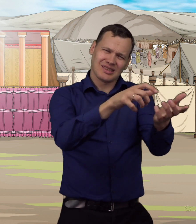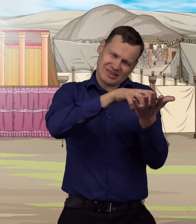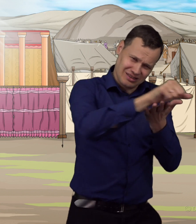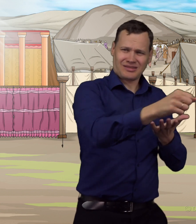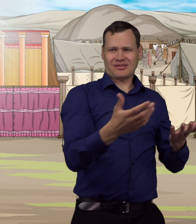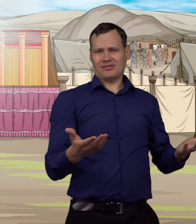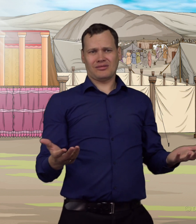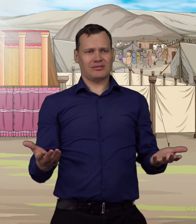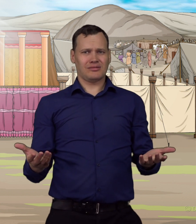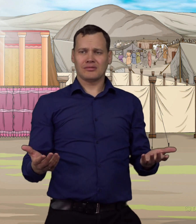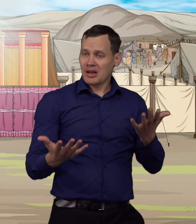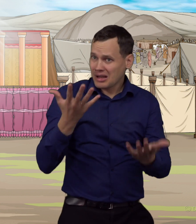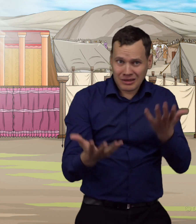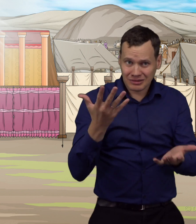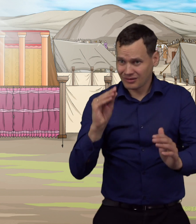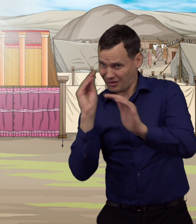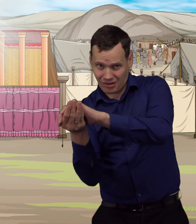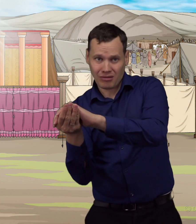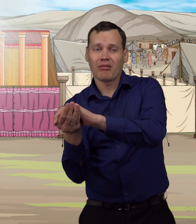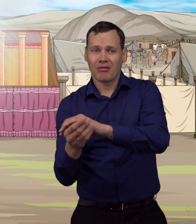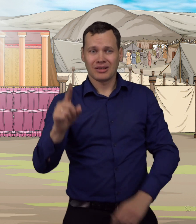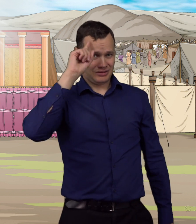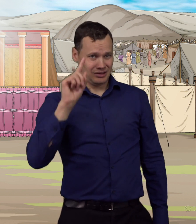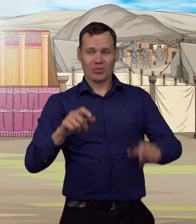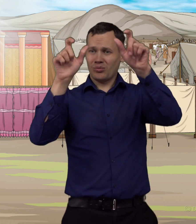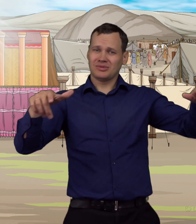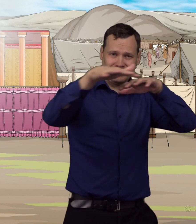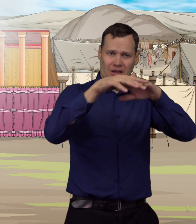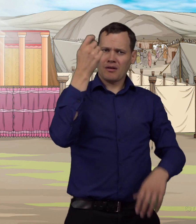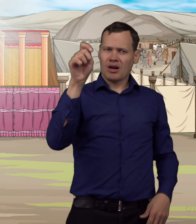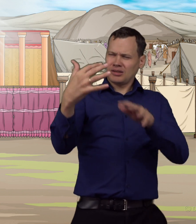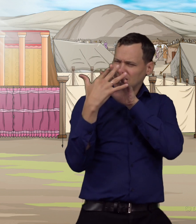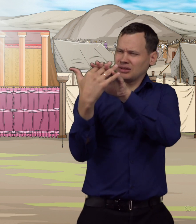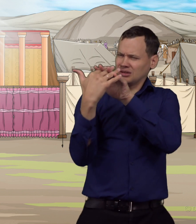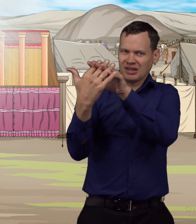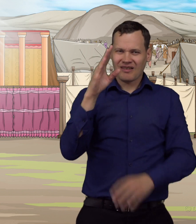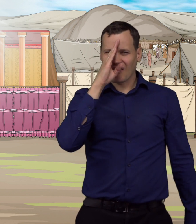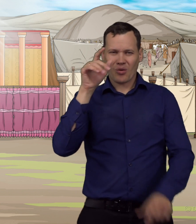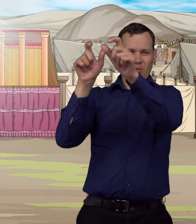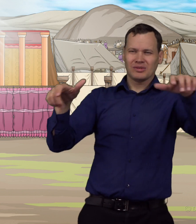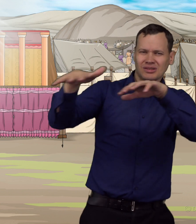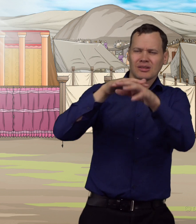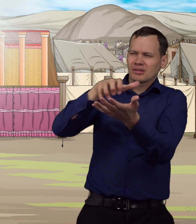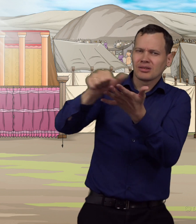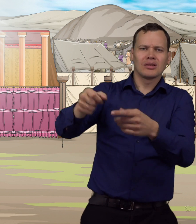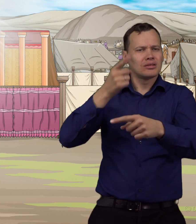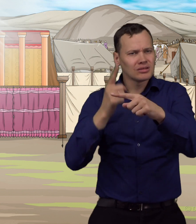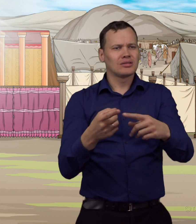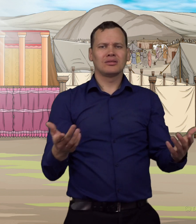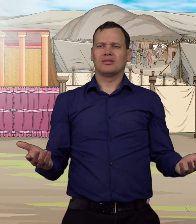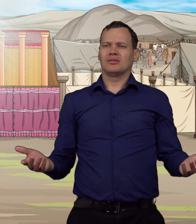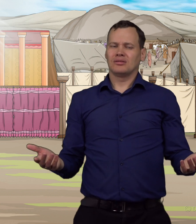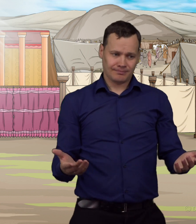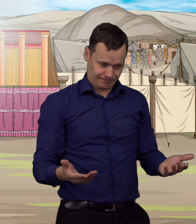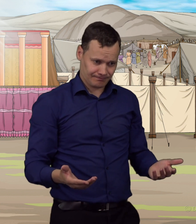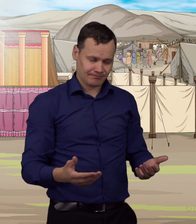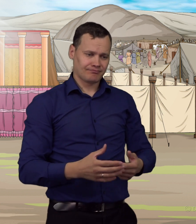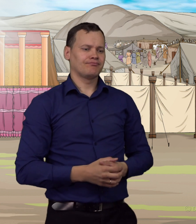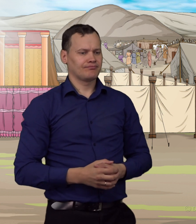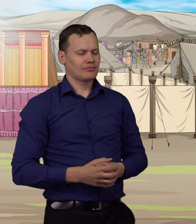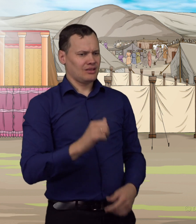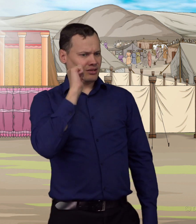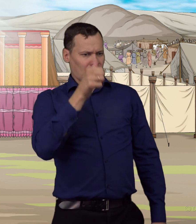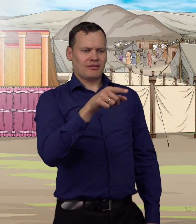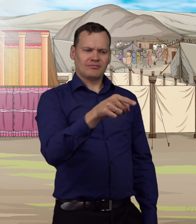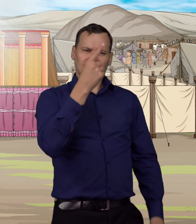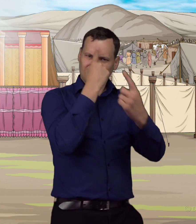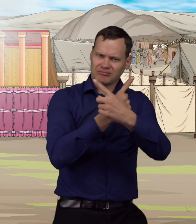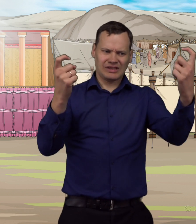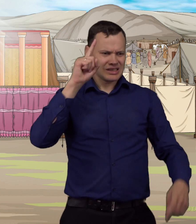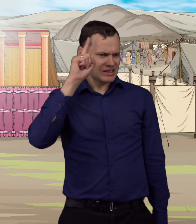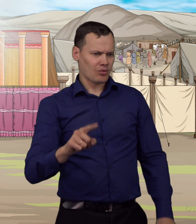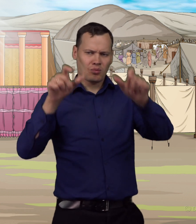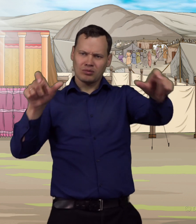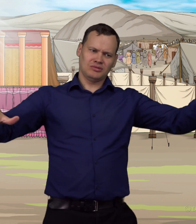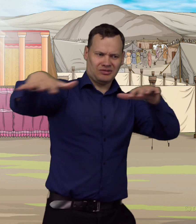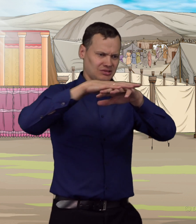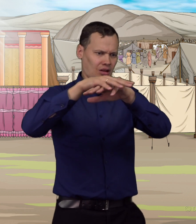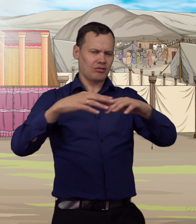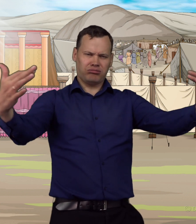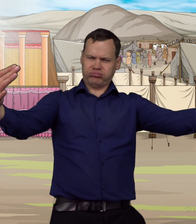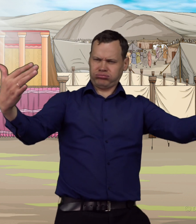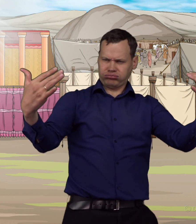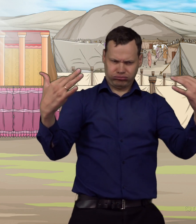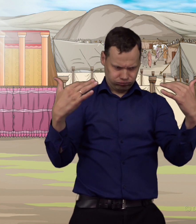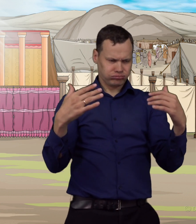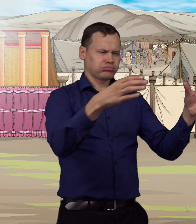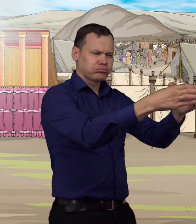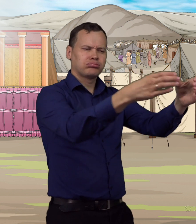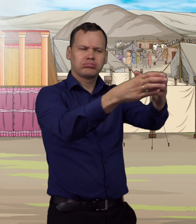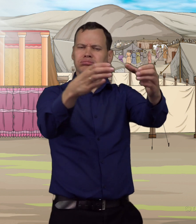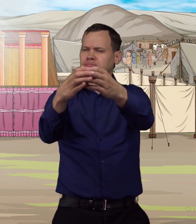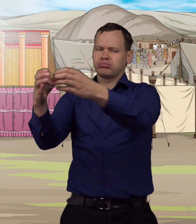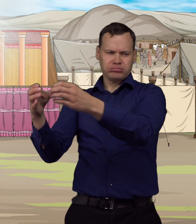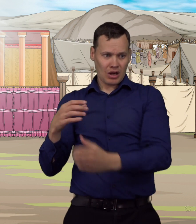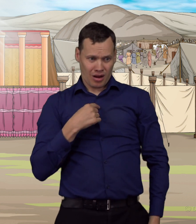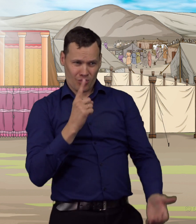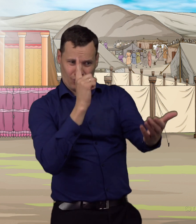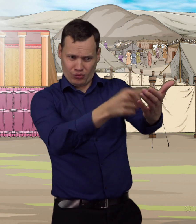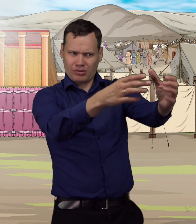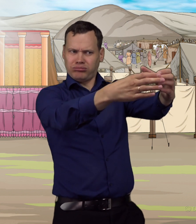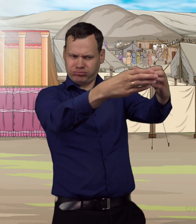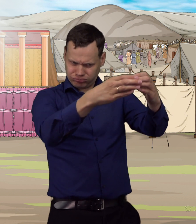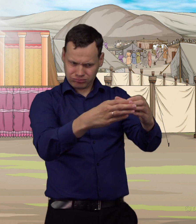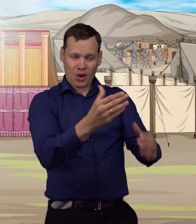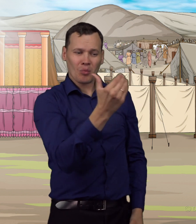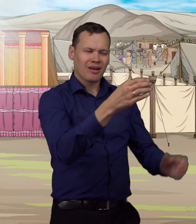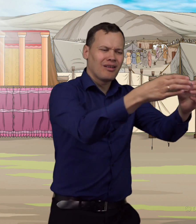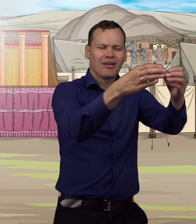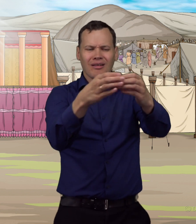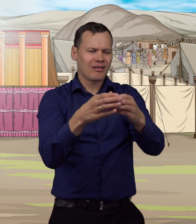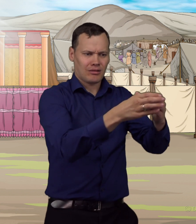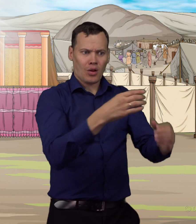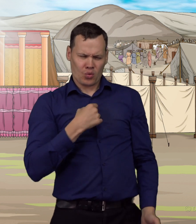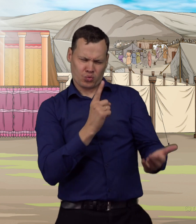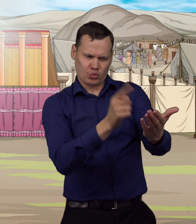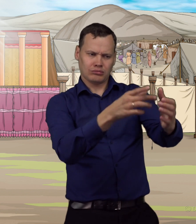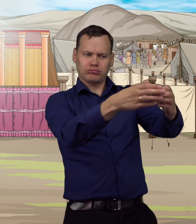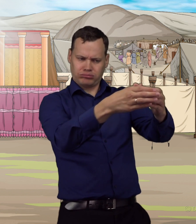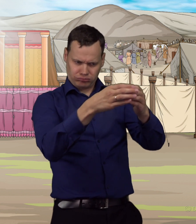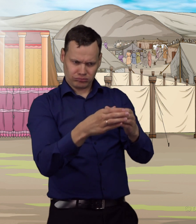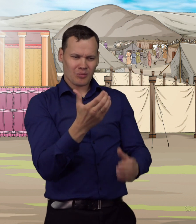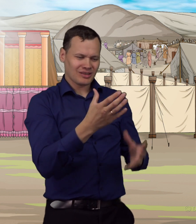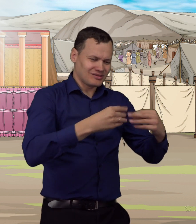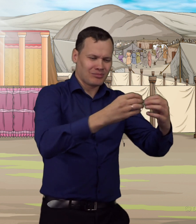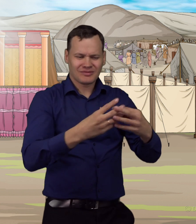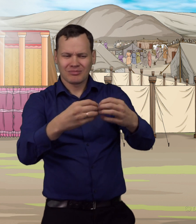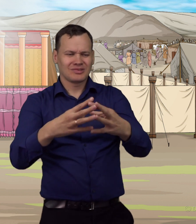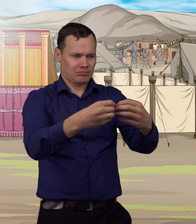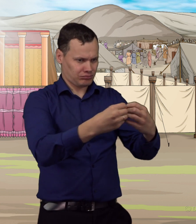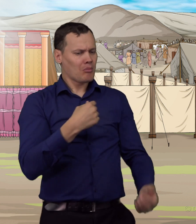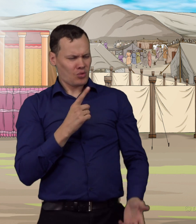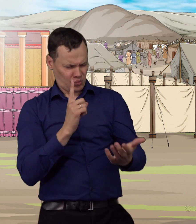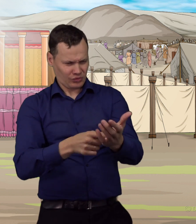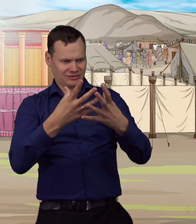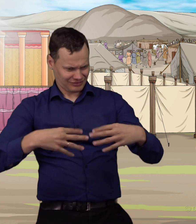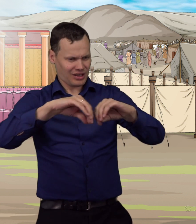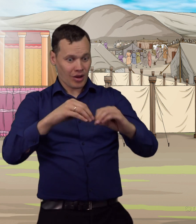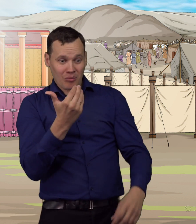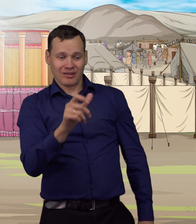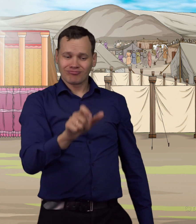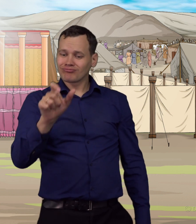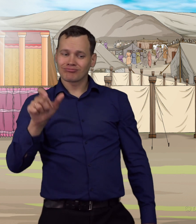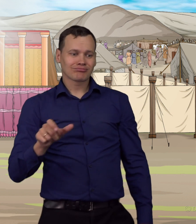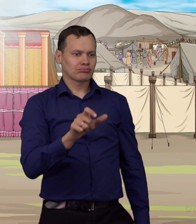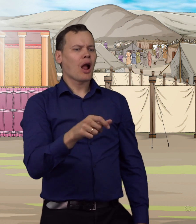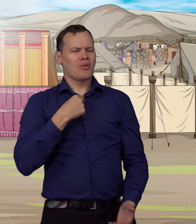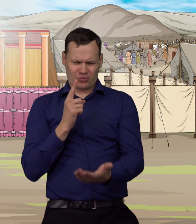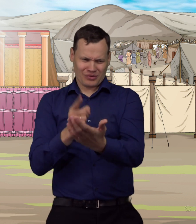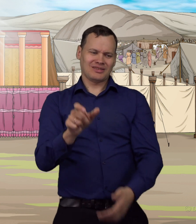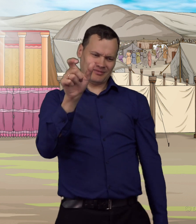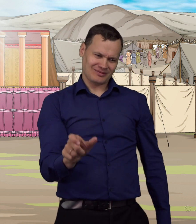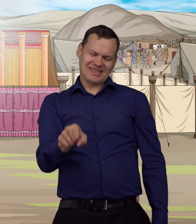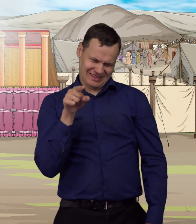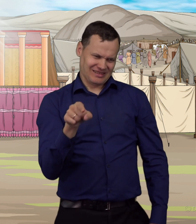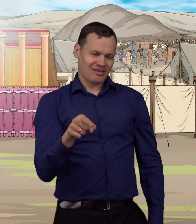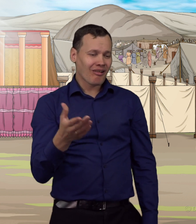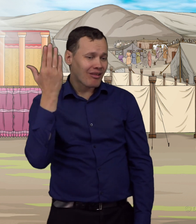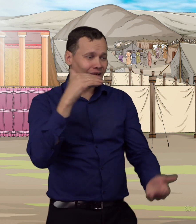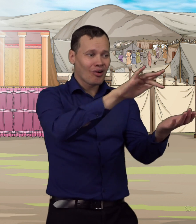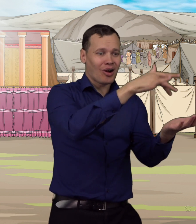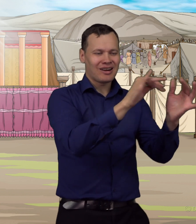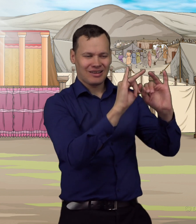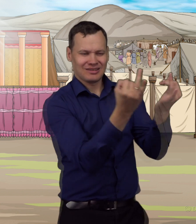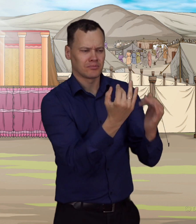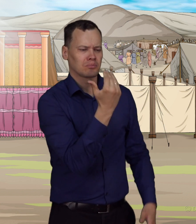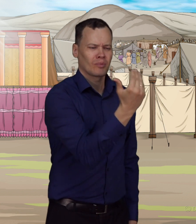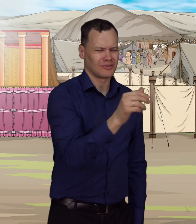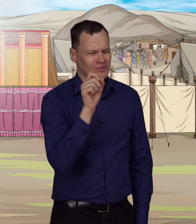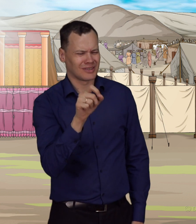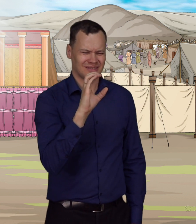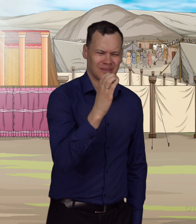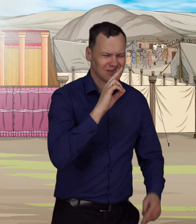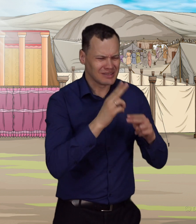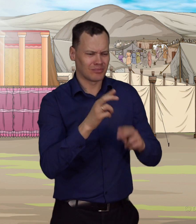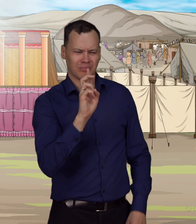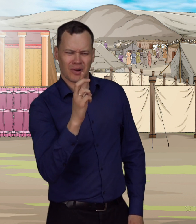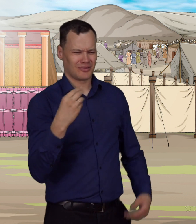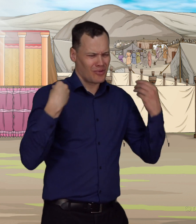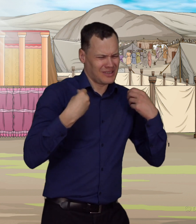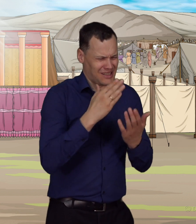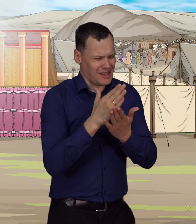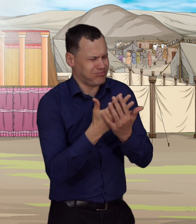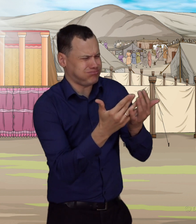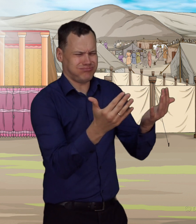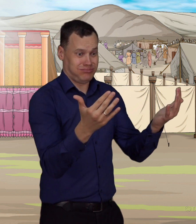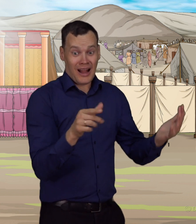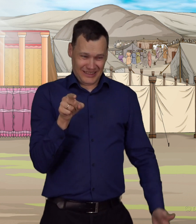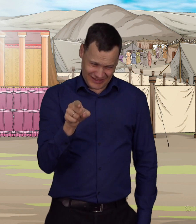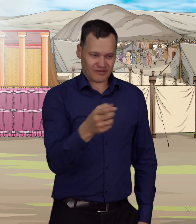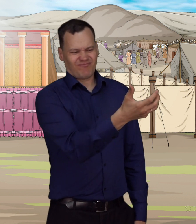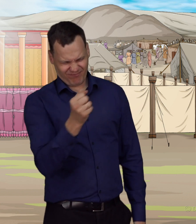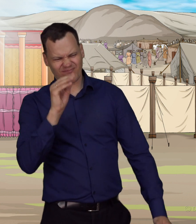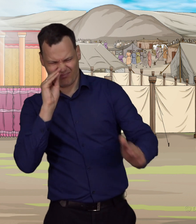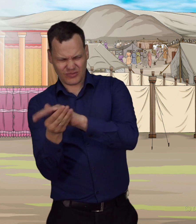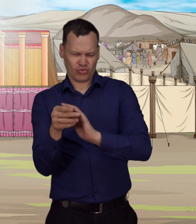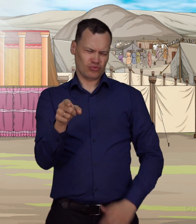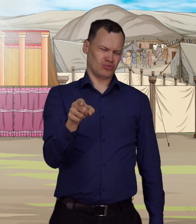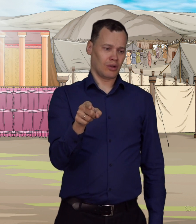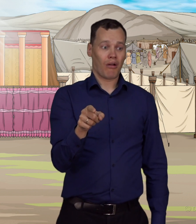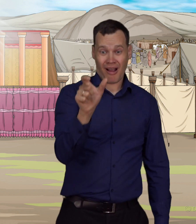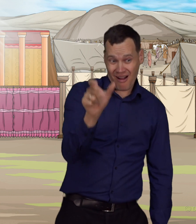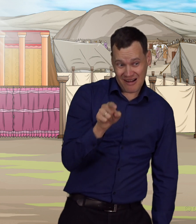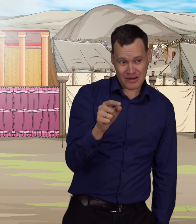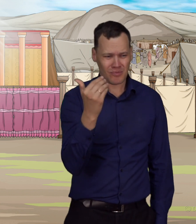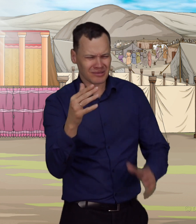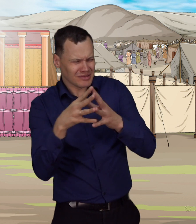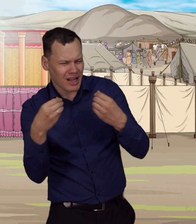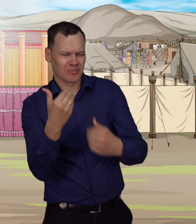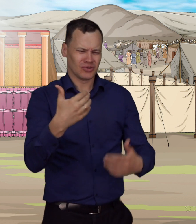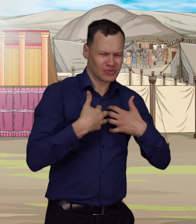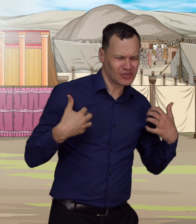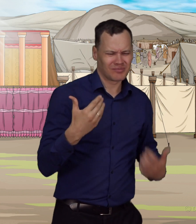In the morning you must present yourselves tribe by tribe. The tribe that the LORD selects shall come forward clan by clan, and the clan that the LORD selects shall come forward family by family, and the family that the LORD selects shall come forward man by man.